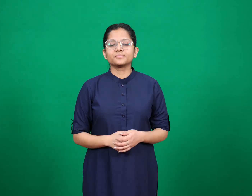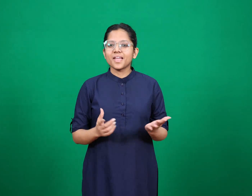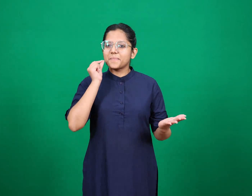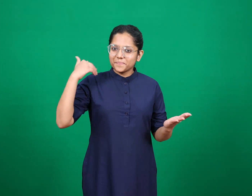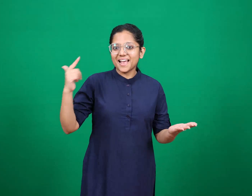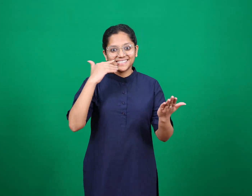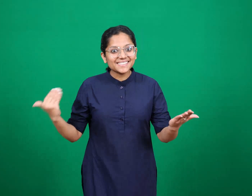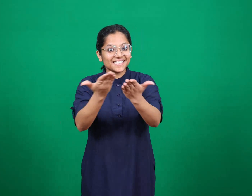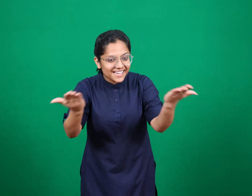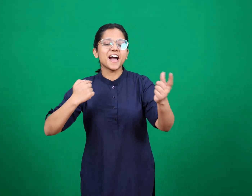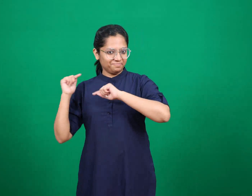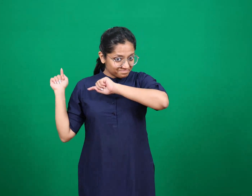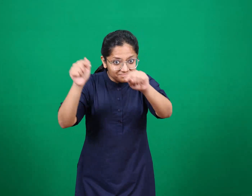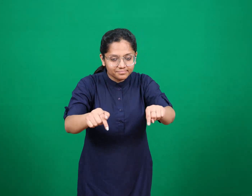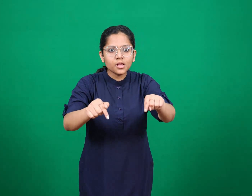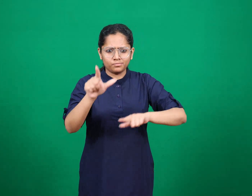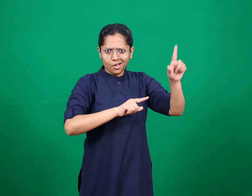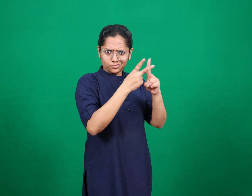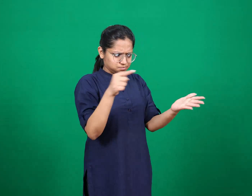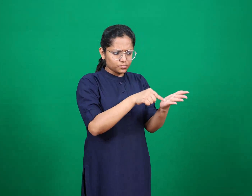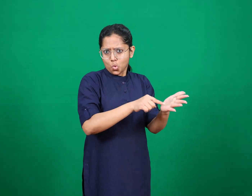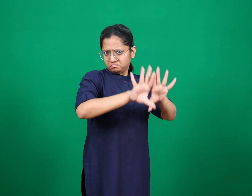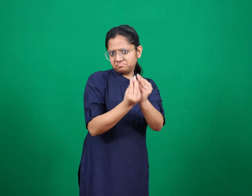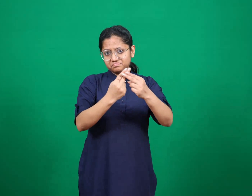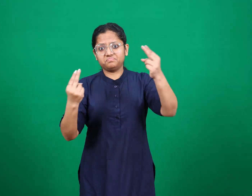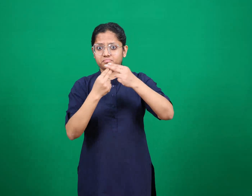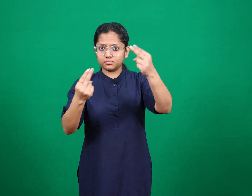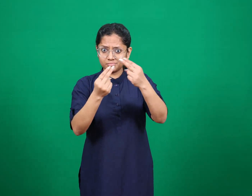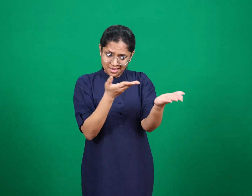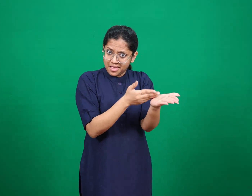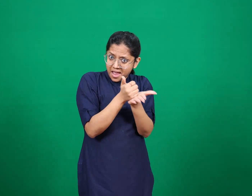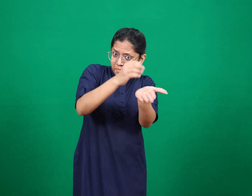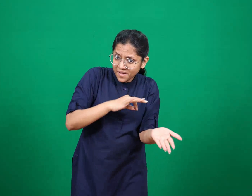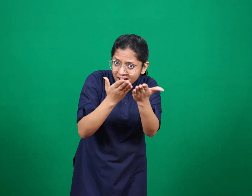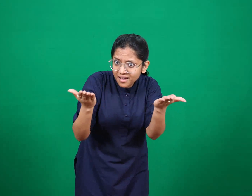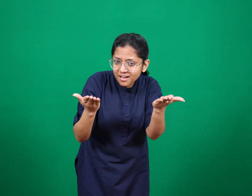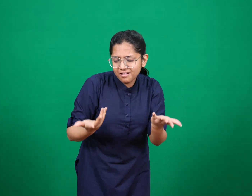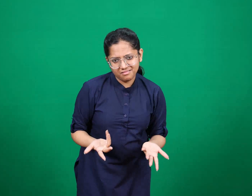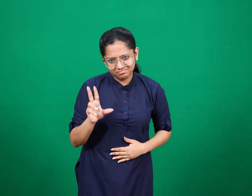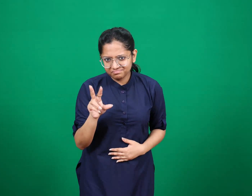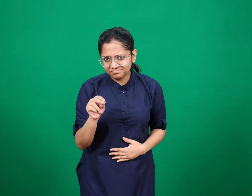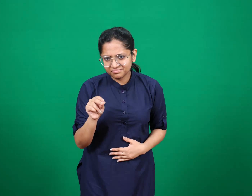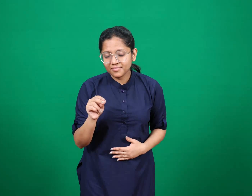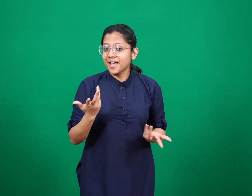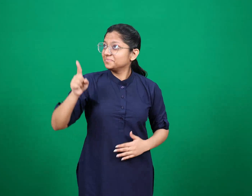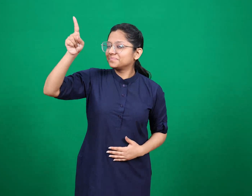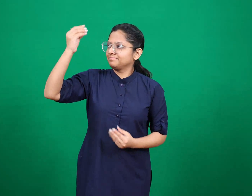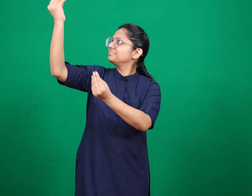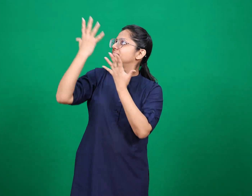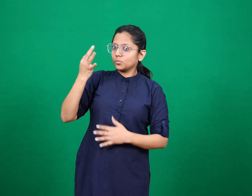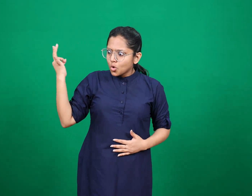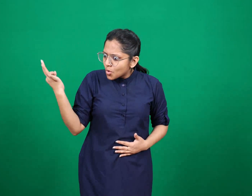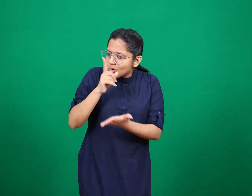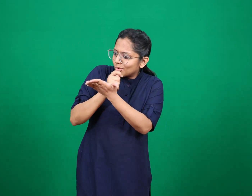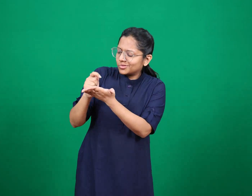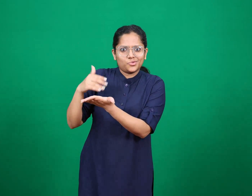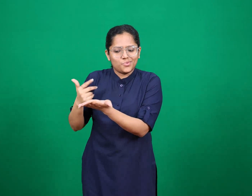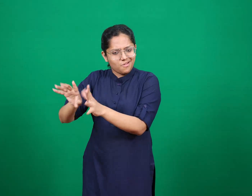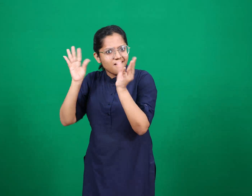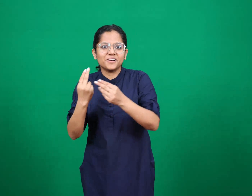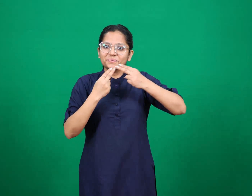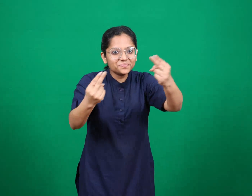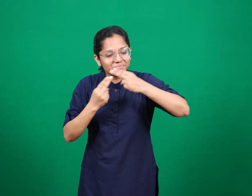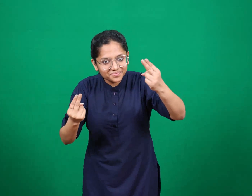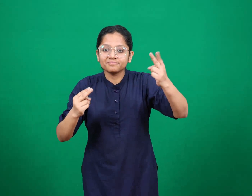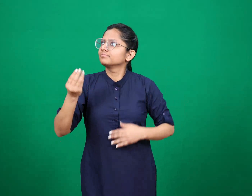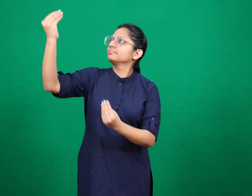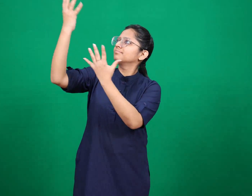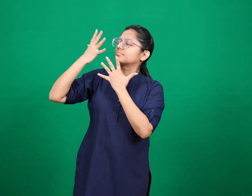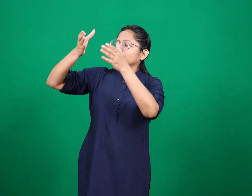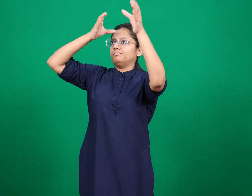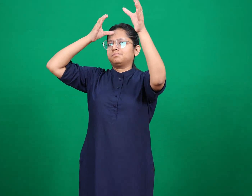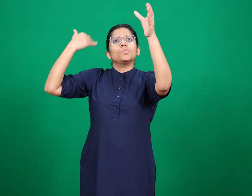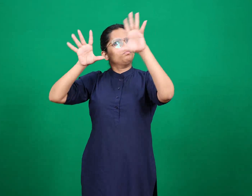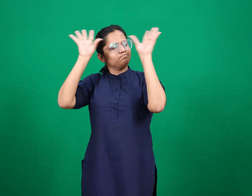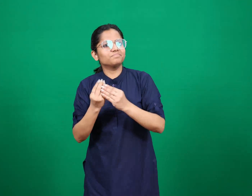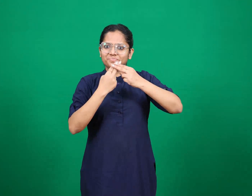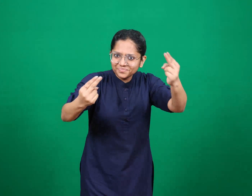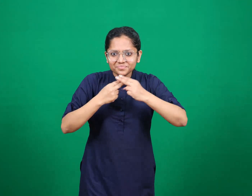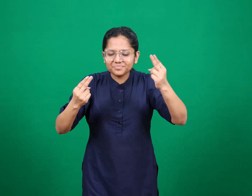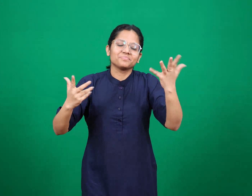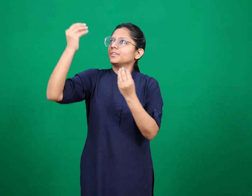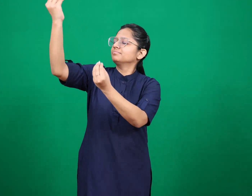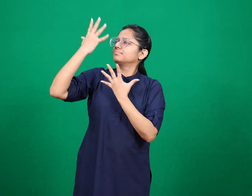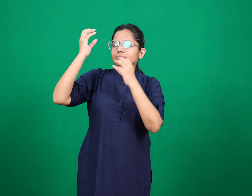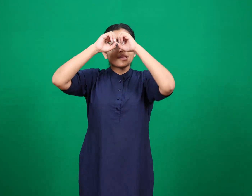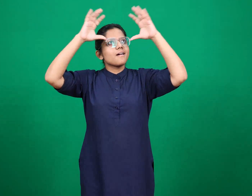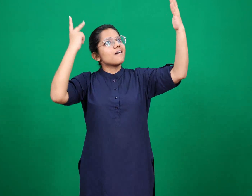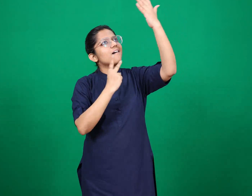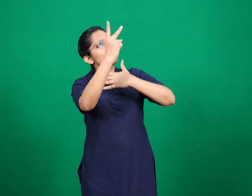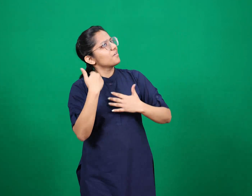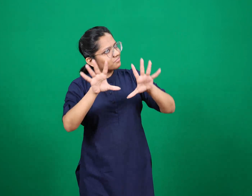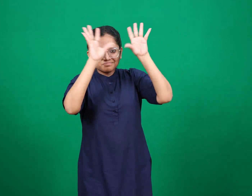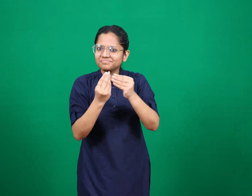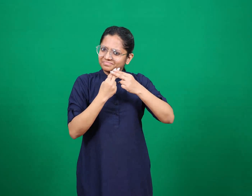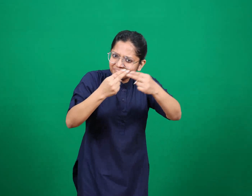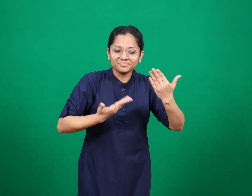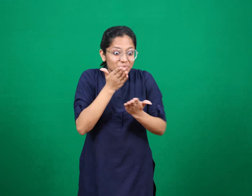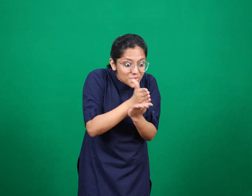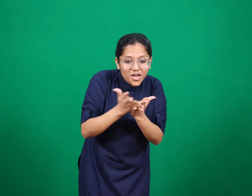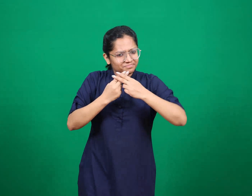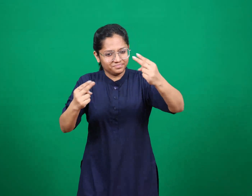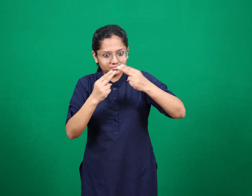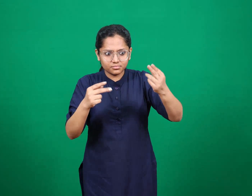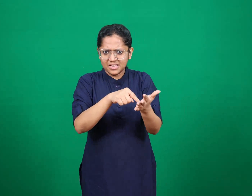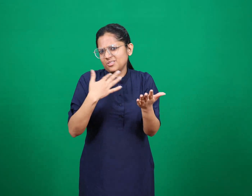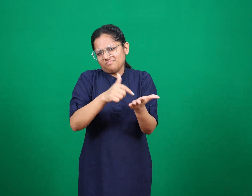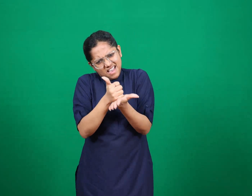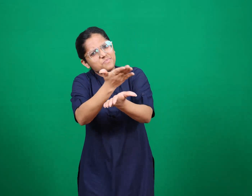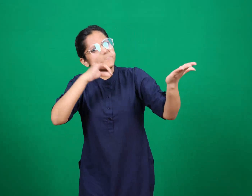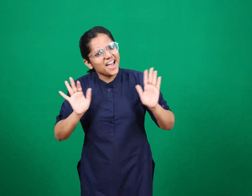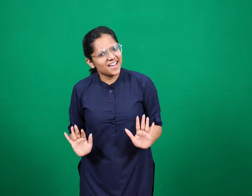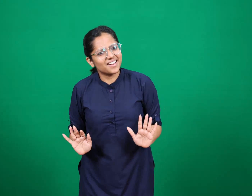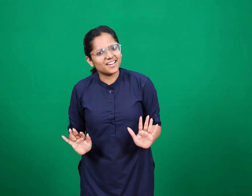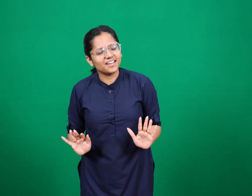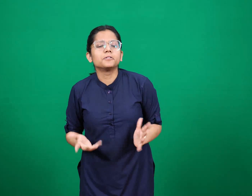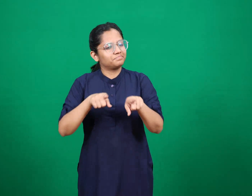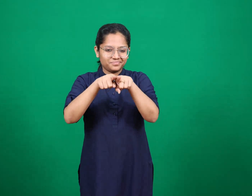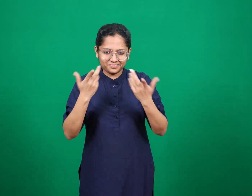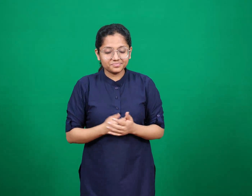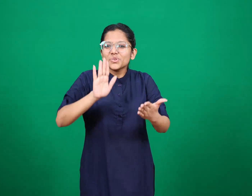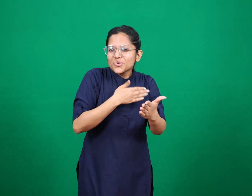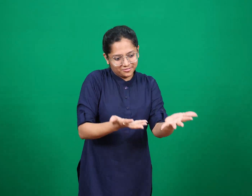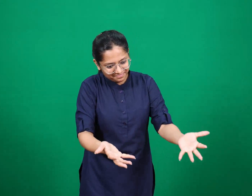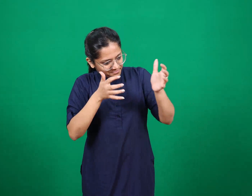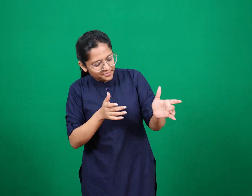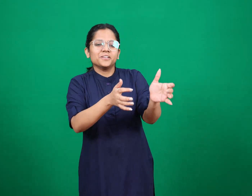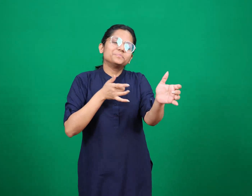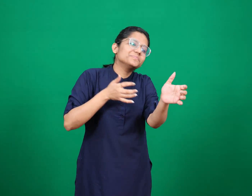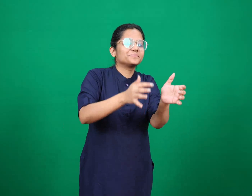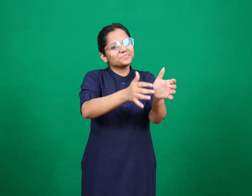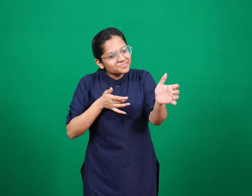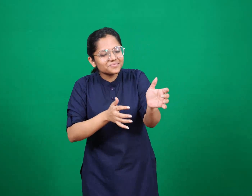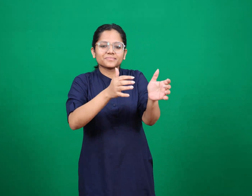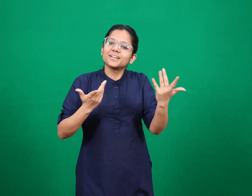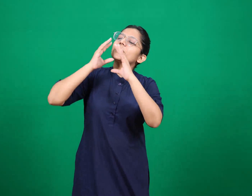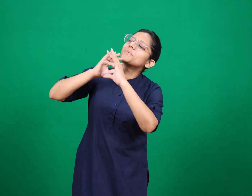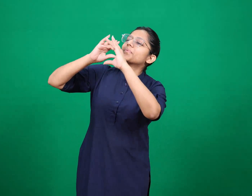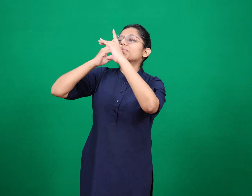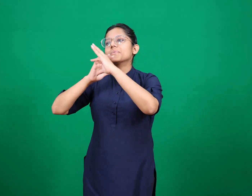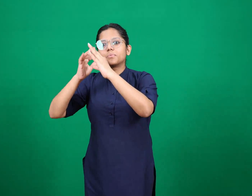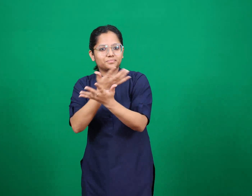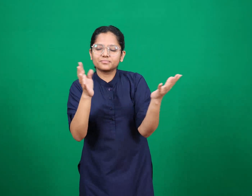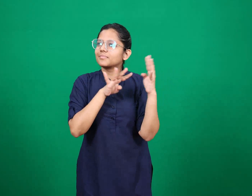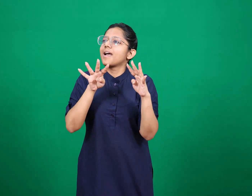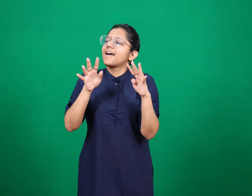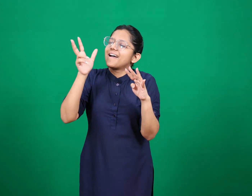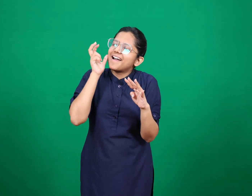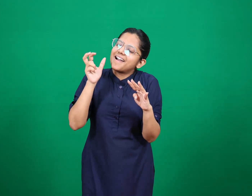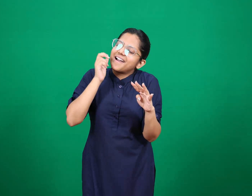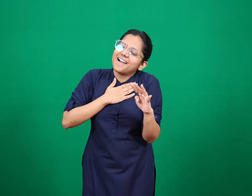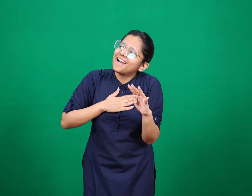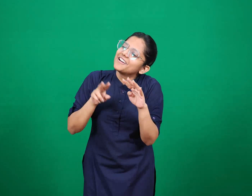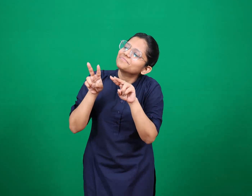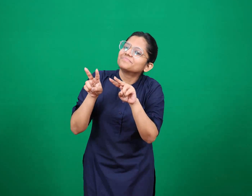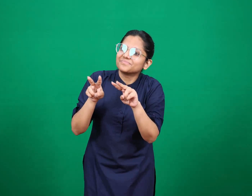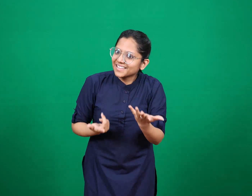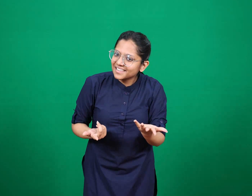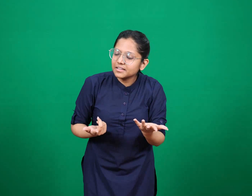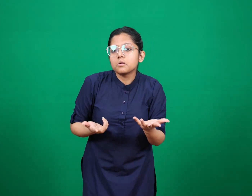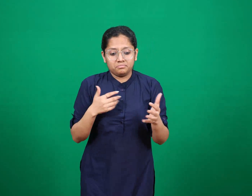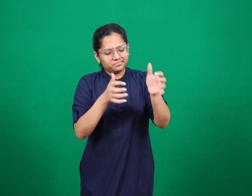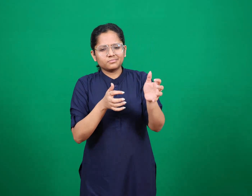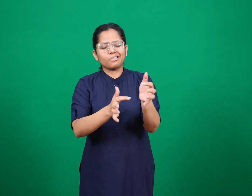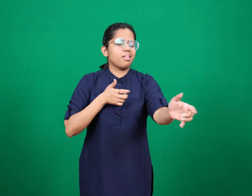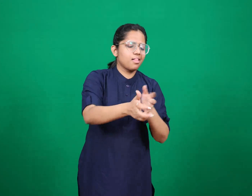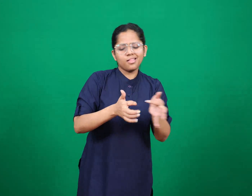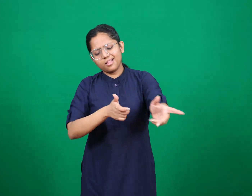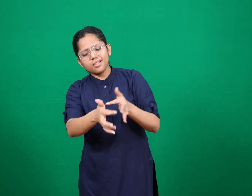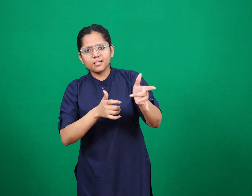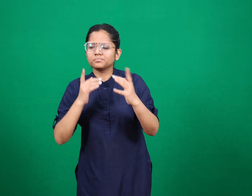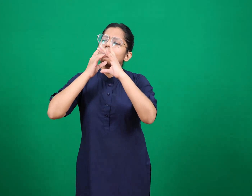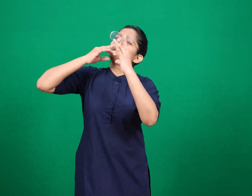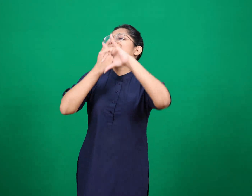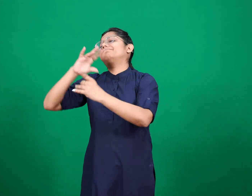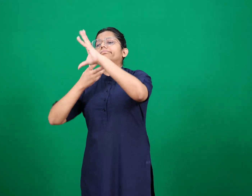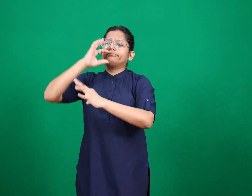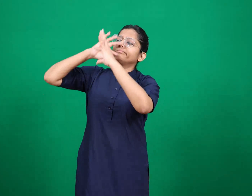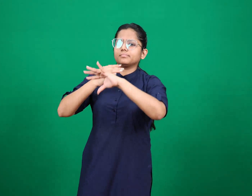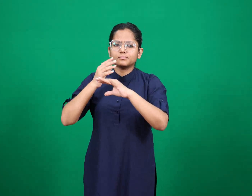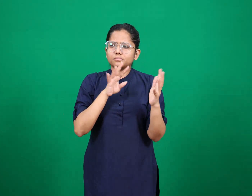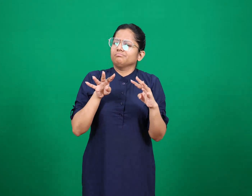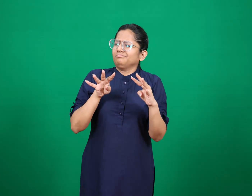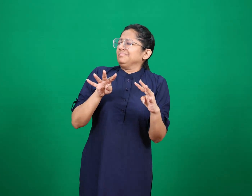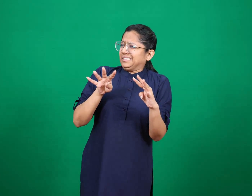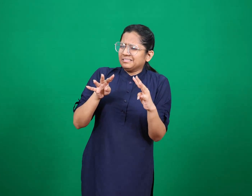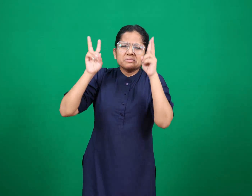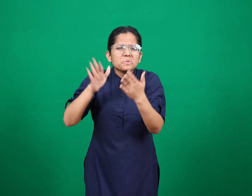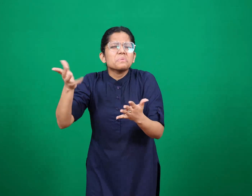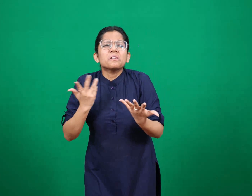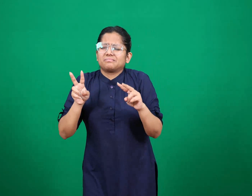Now, brothers, if I come to you speaking in tongues, how will I benefit you, unless I bring you some revelation or knowledge or prophecy or teaching? Even in the case of lifeless instruments, such as the flute or harp, how will anyone recognize the tune they are playing unless the notes are distinct?